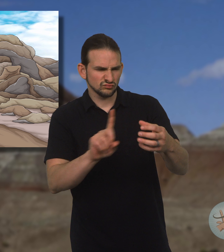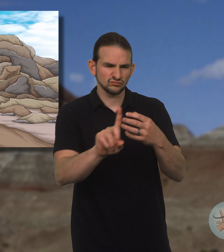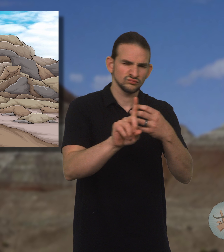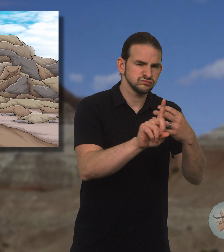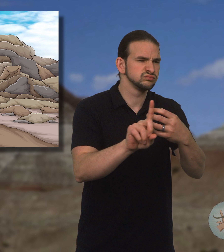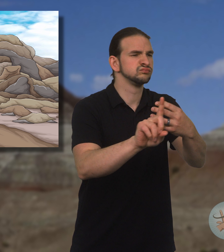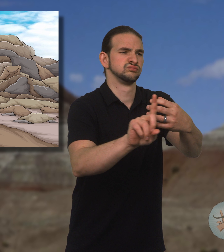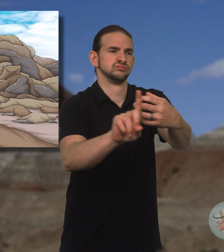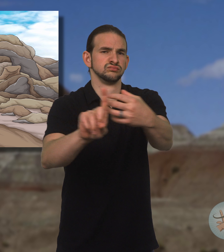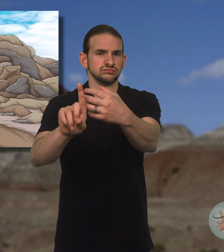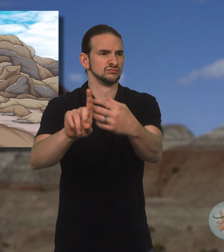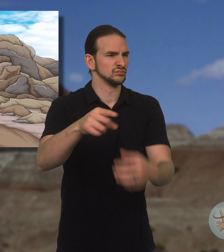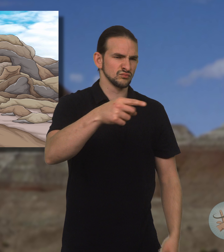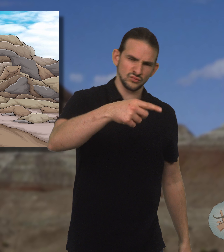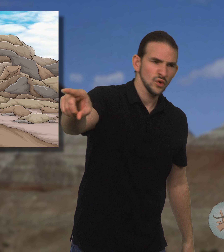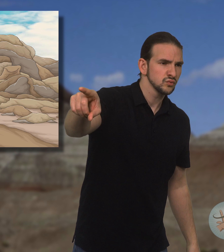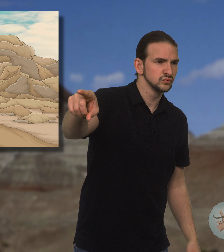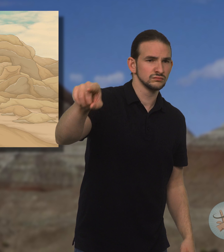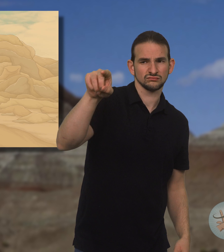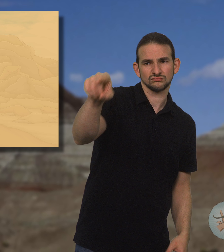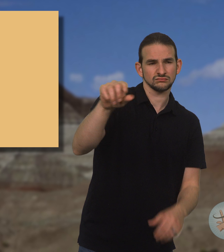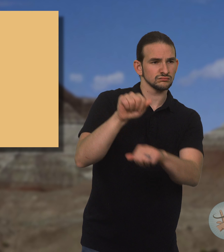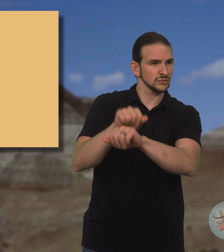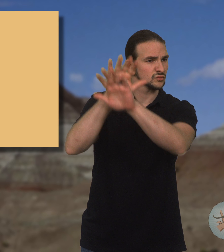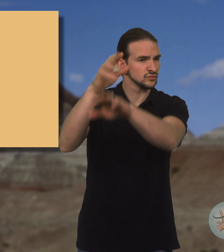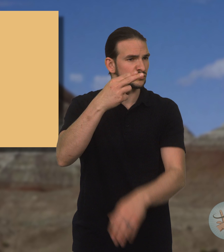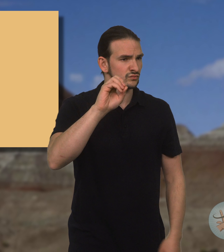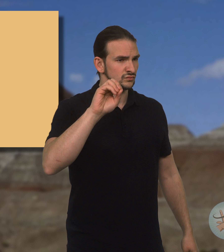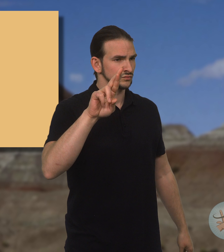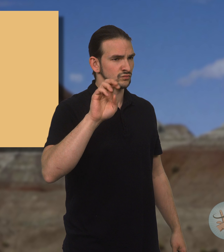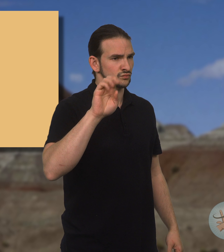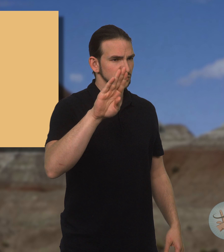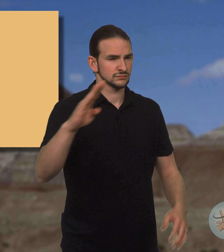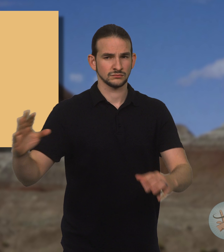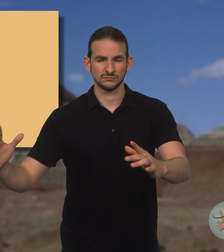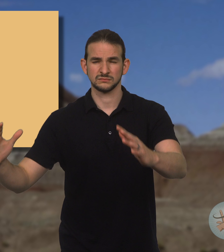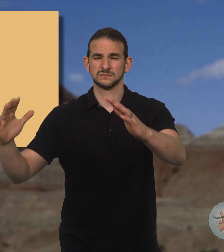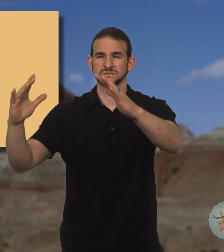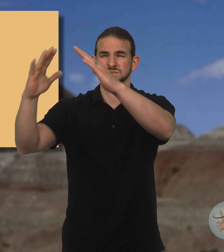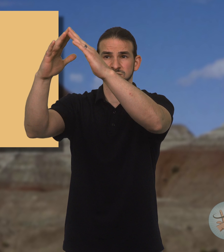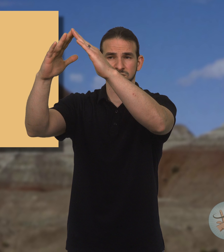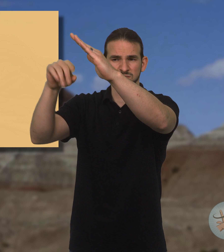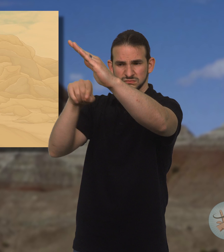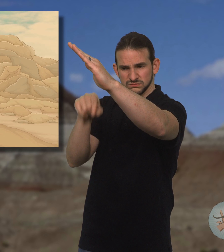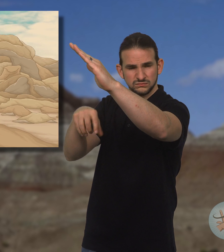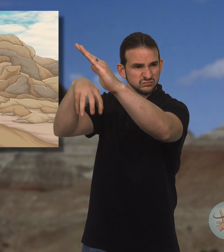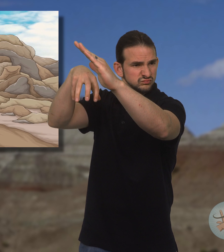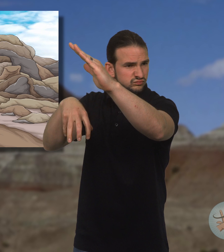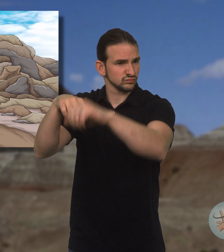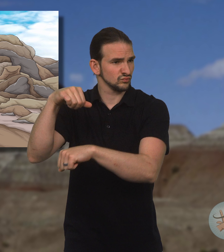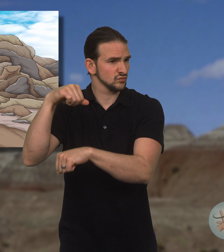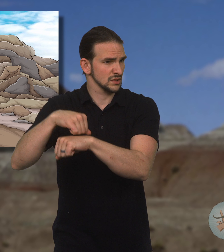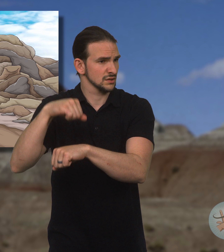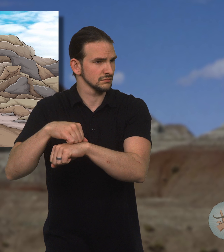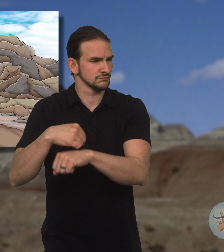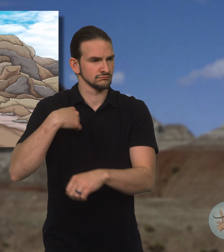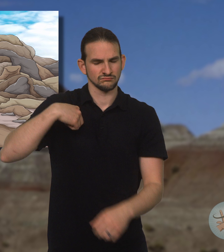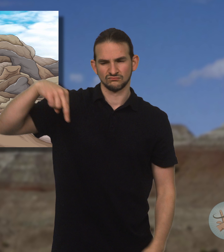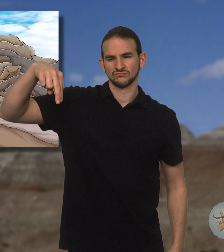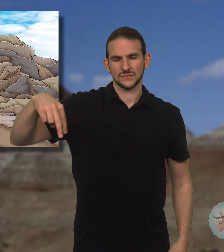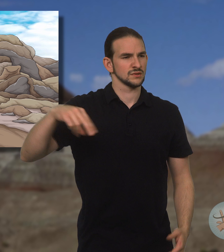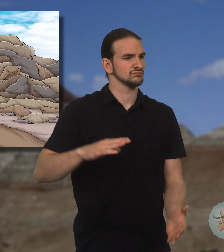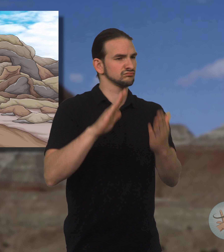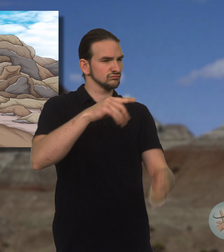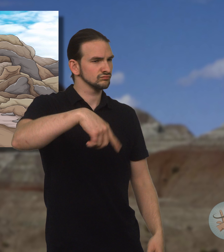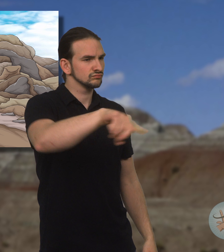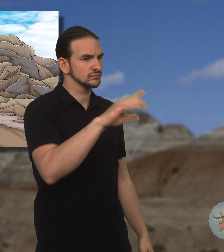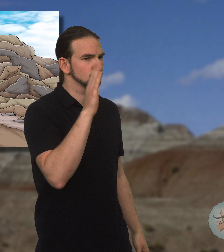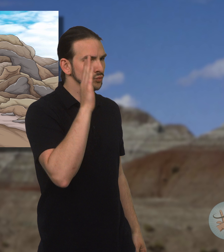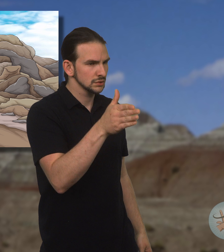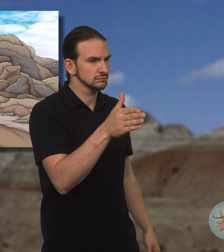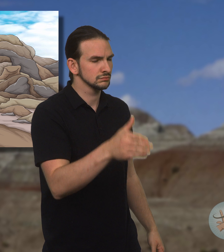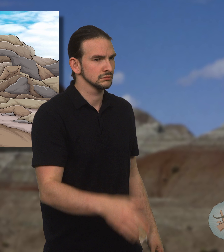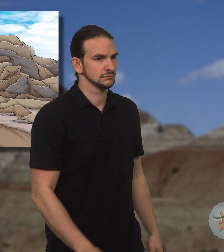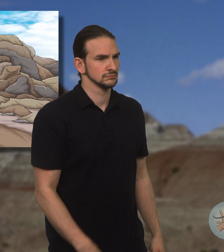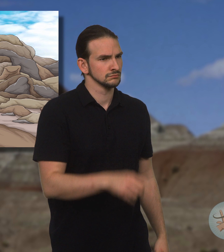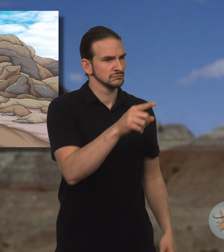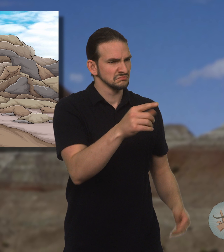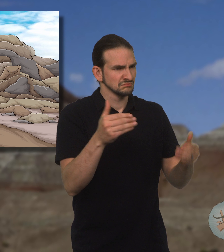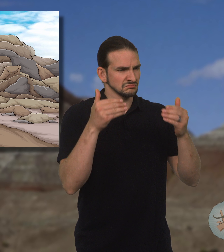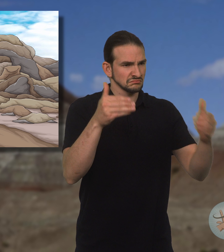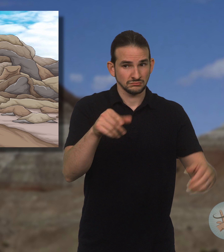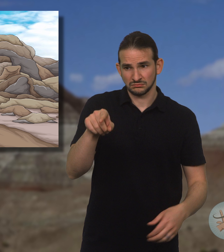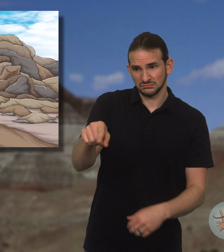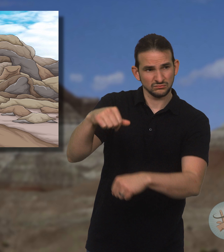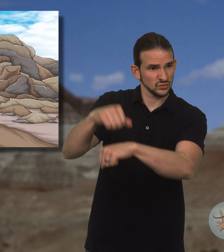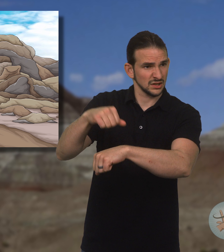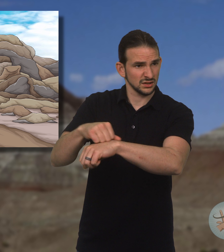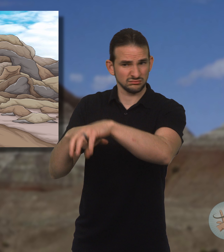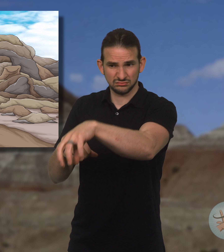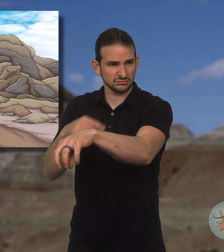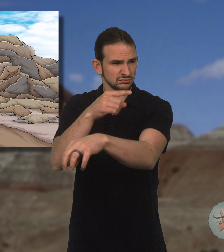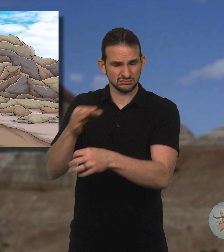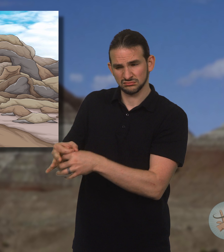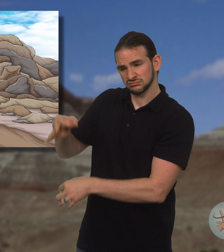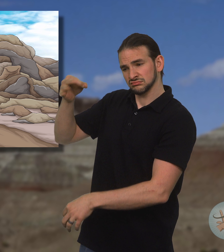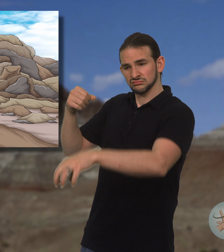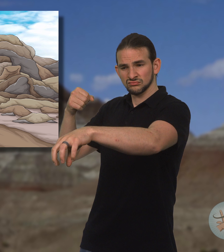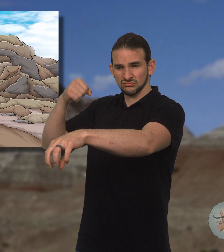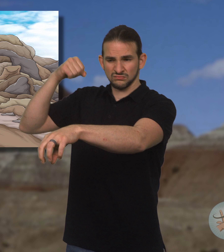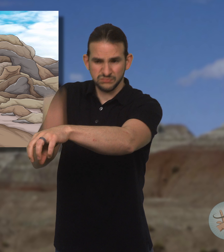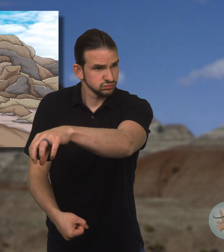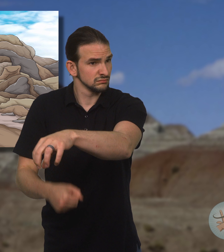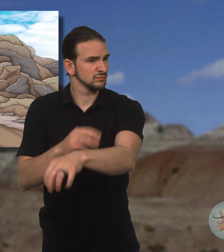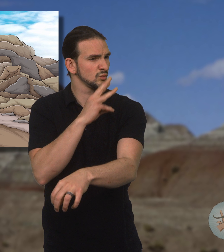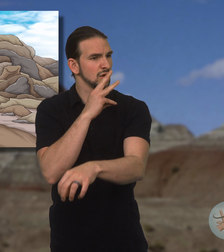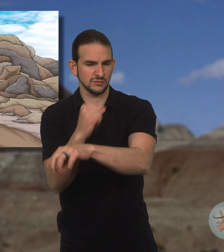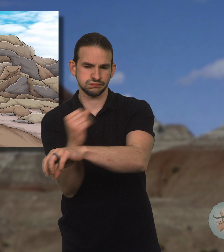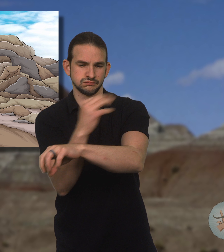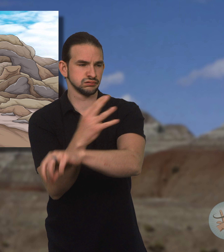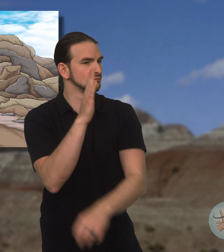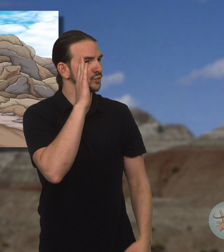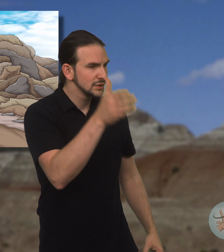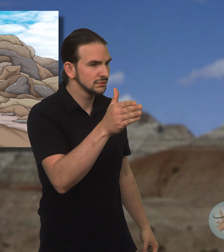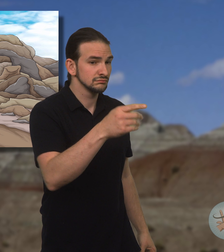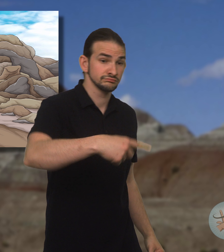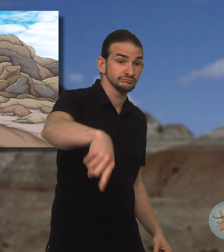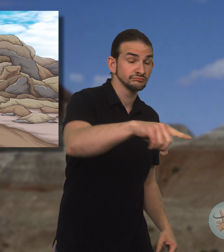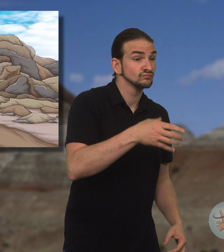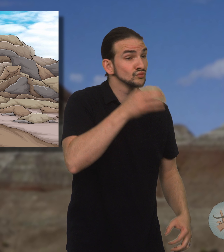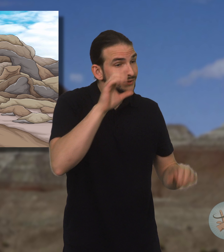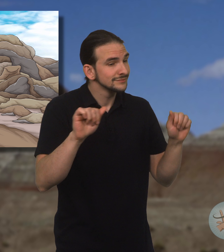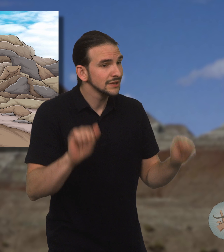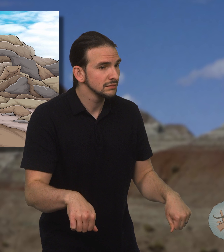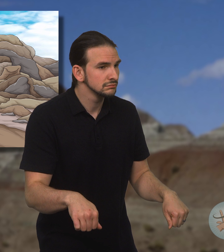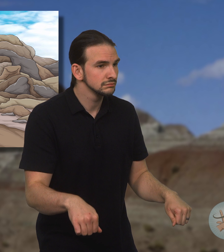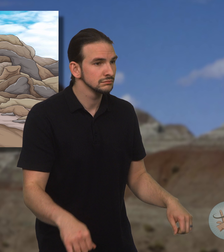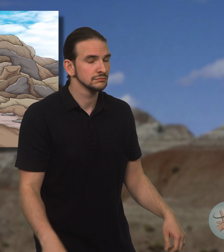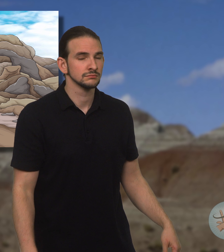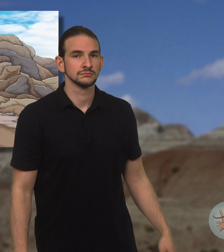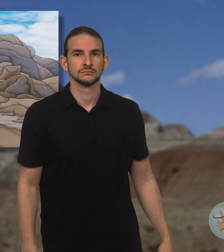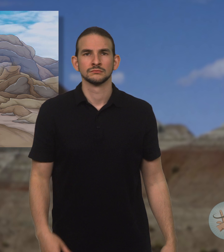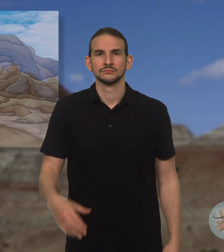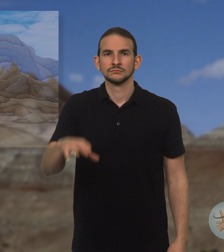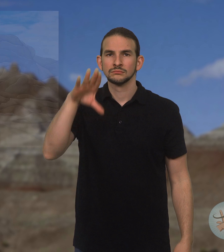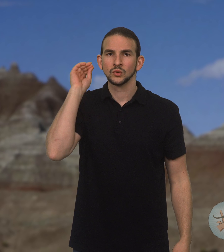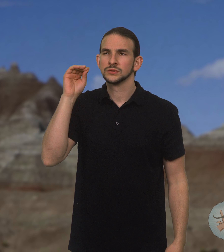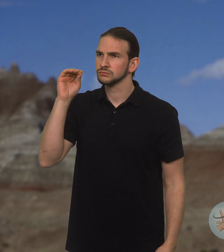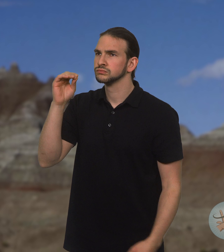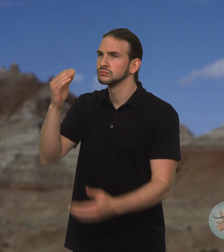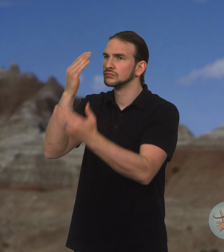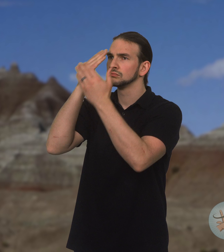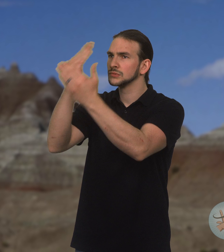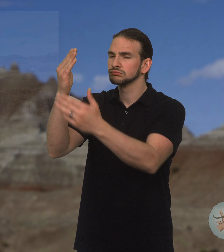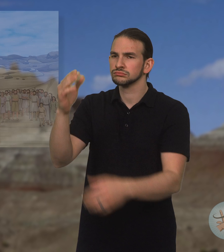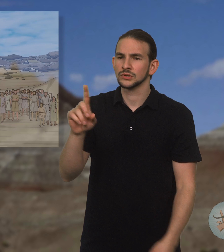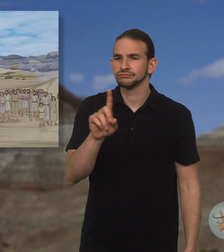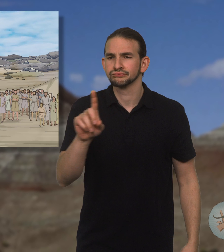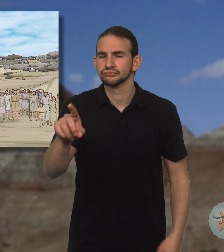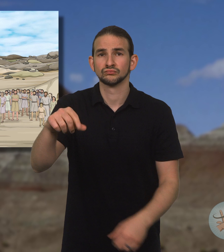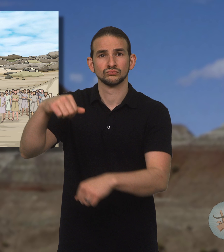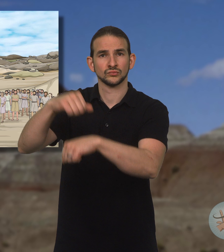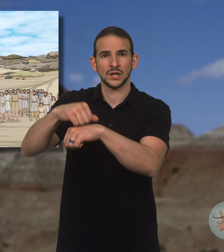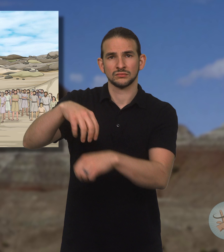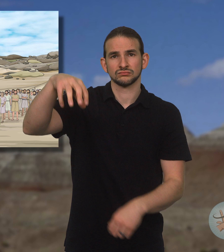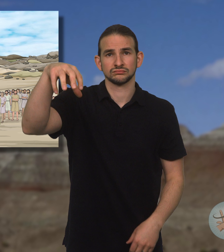Behold, I will stand there before you by the rock at Horeb. And when you strike the rock, water will come out of it for the people to drink.”